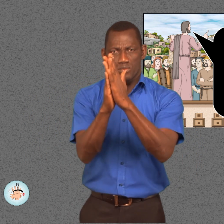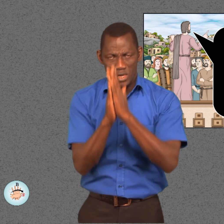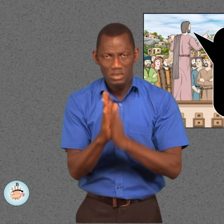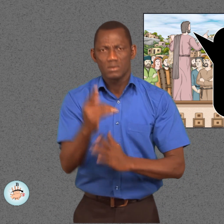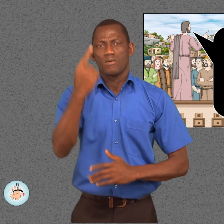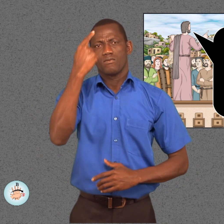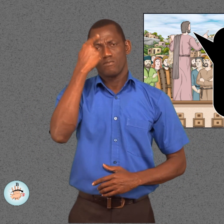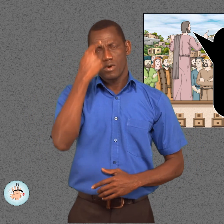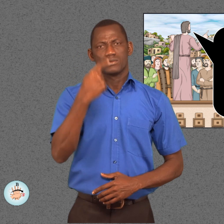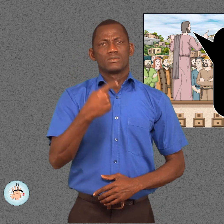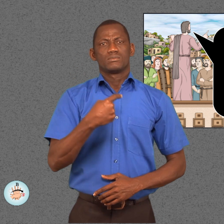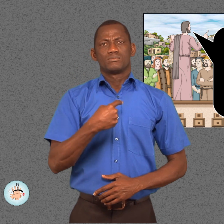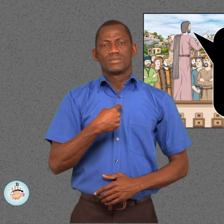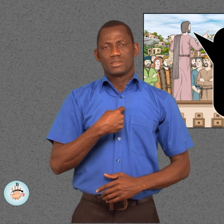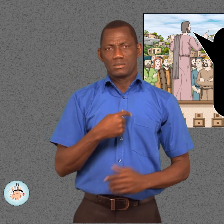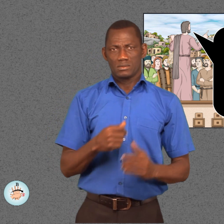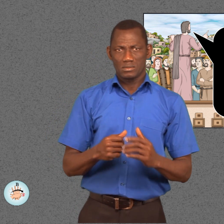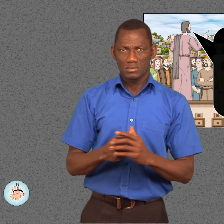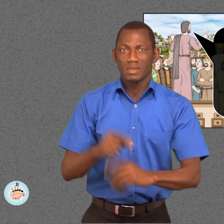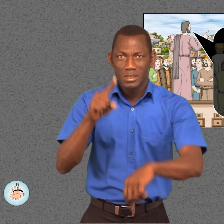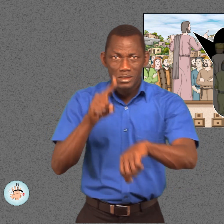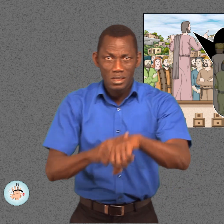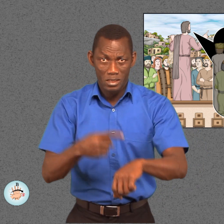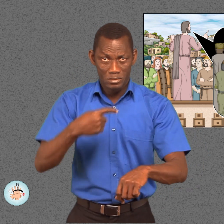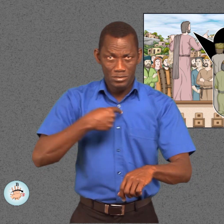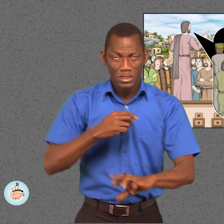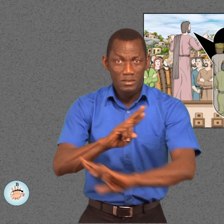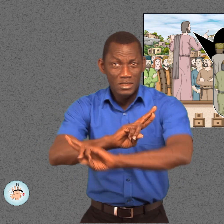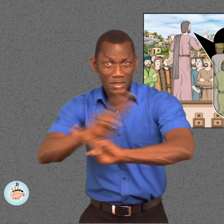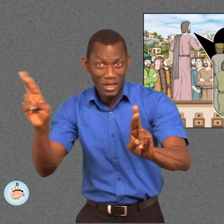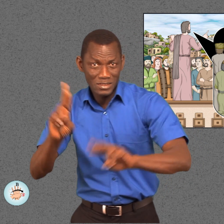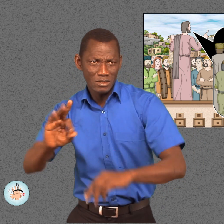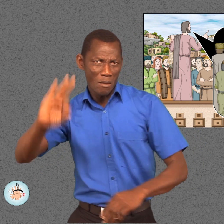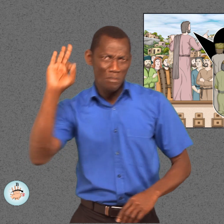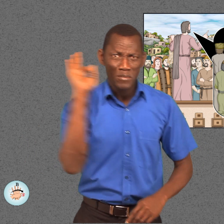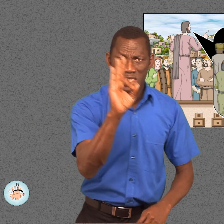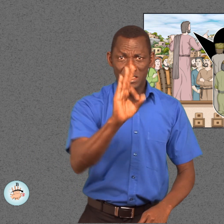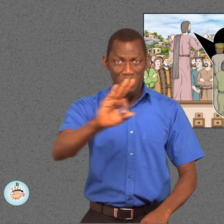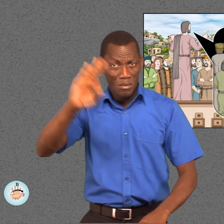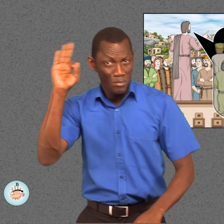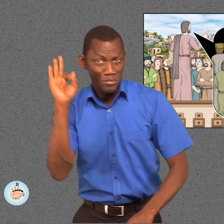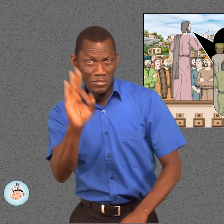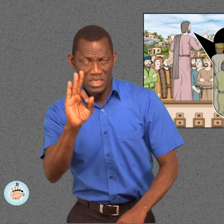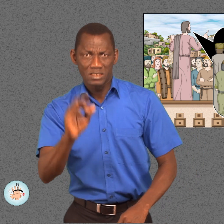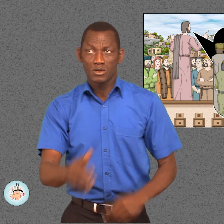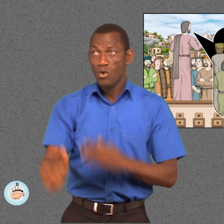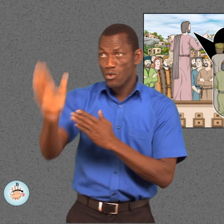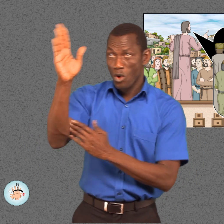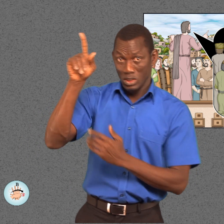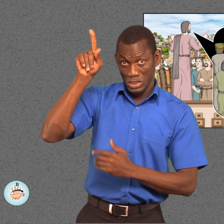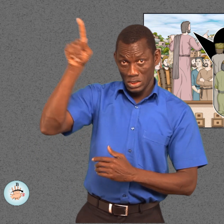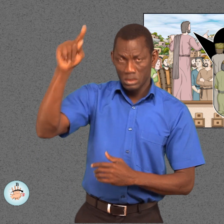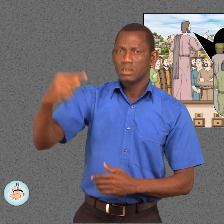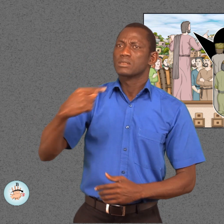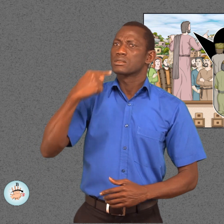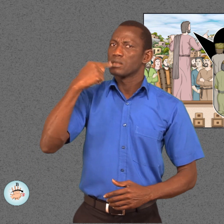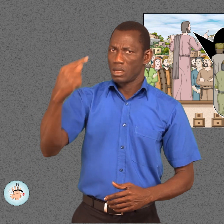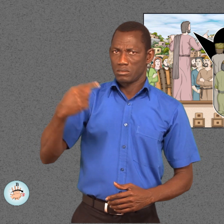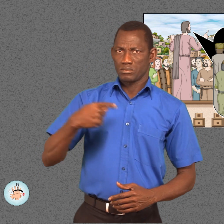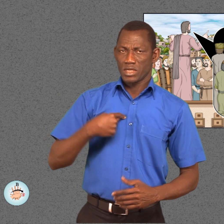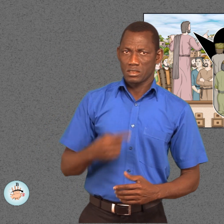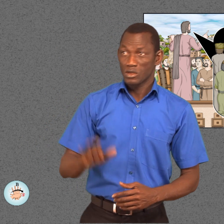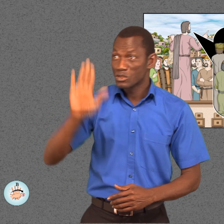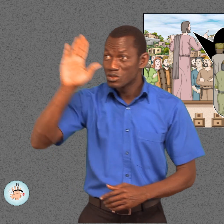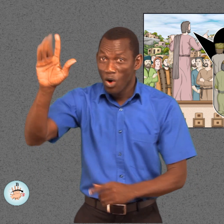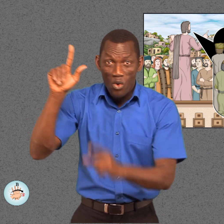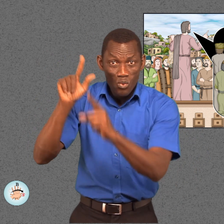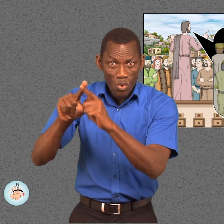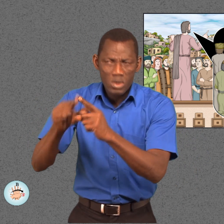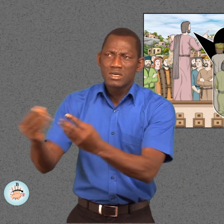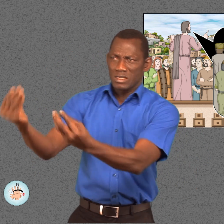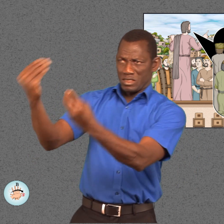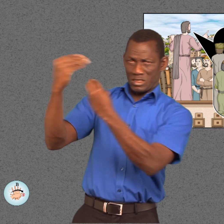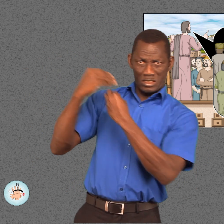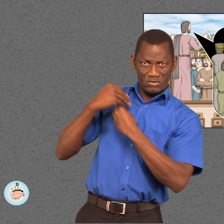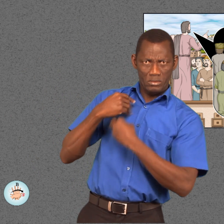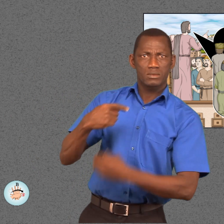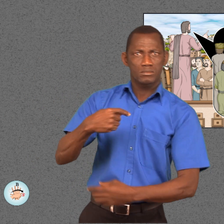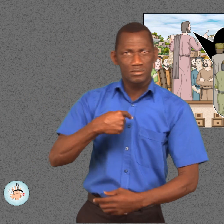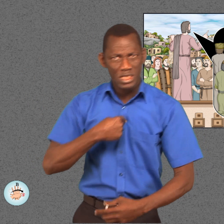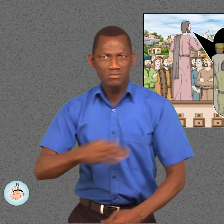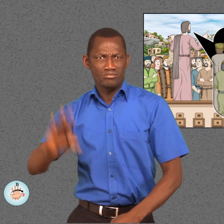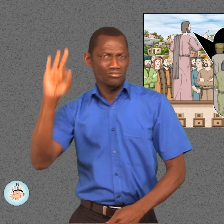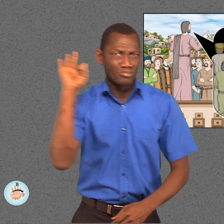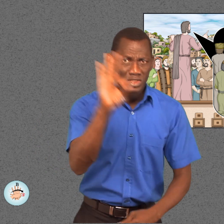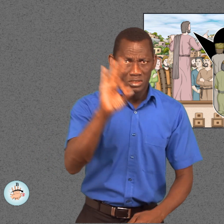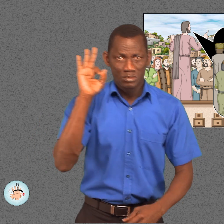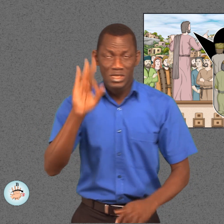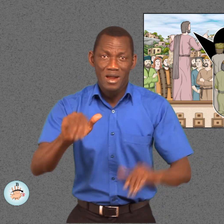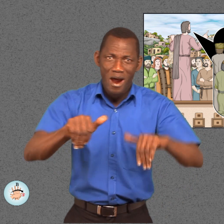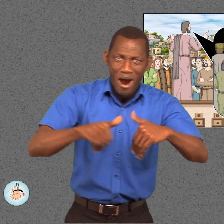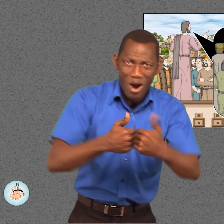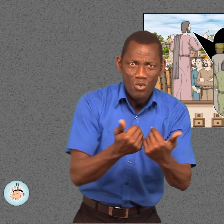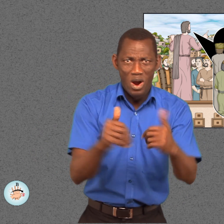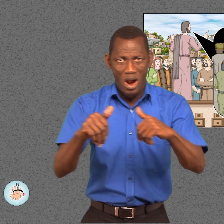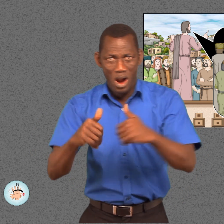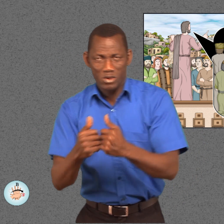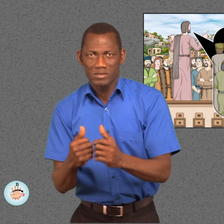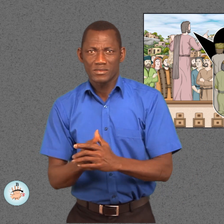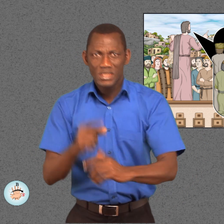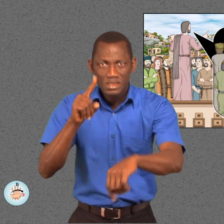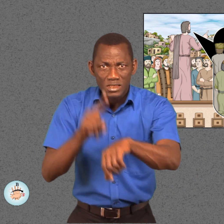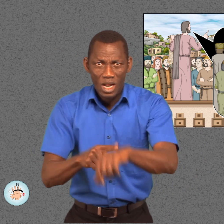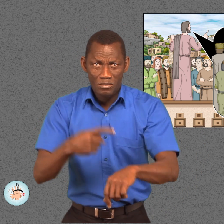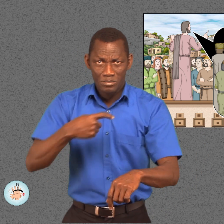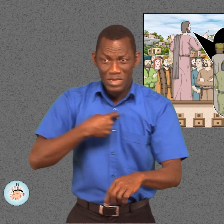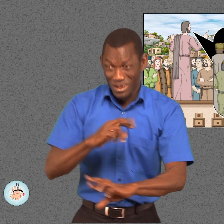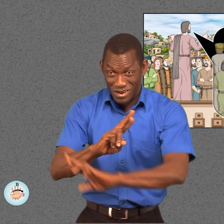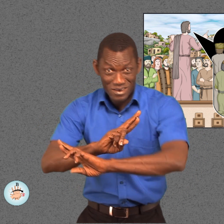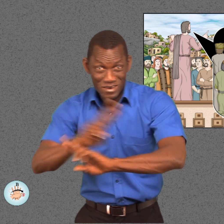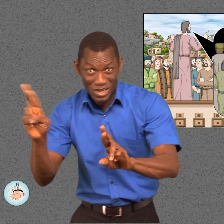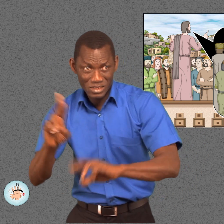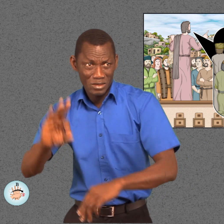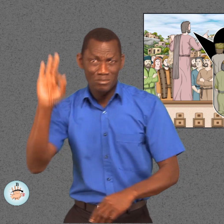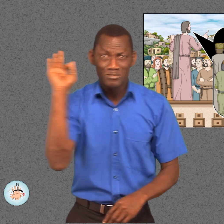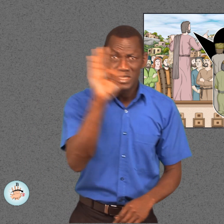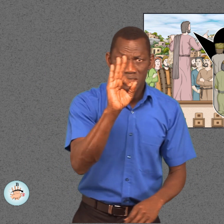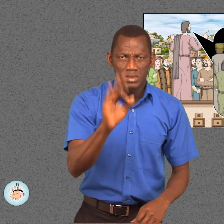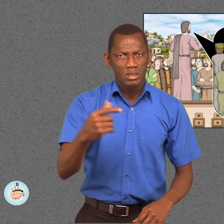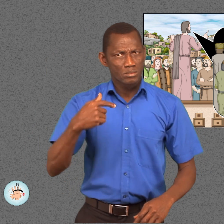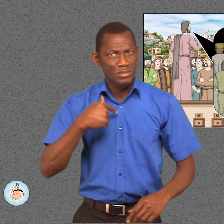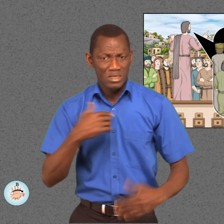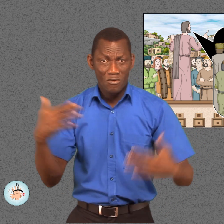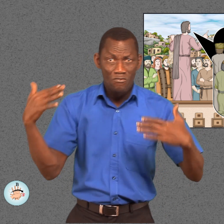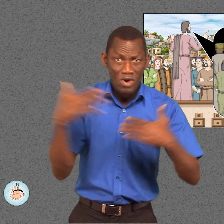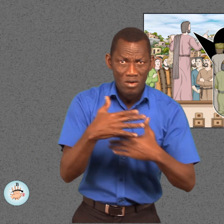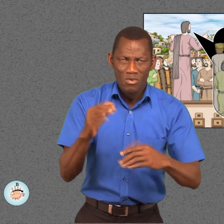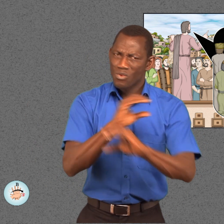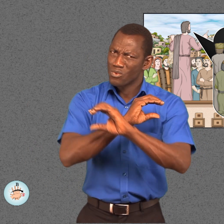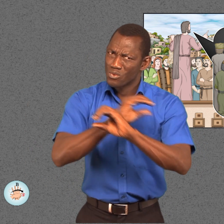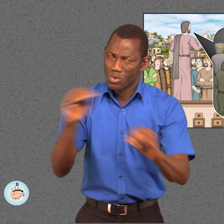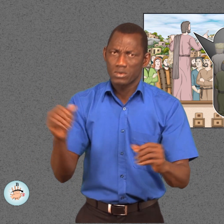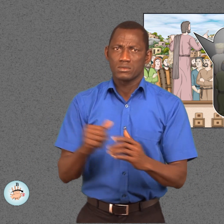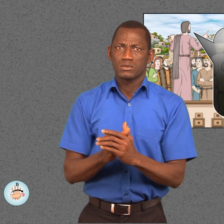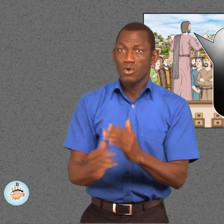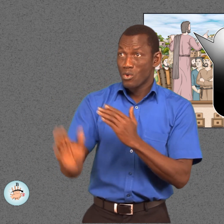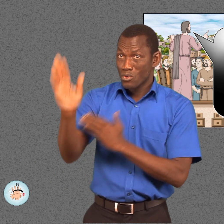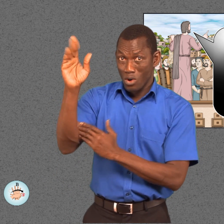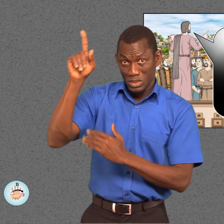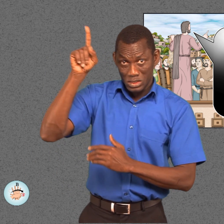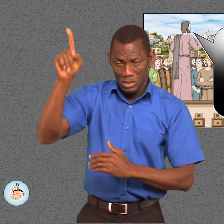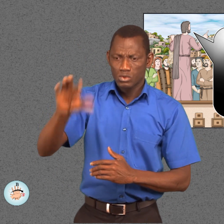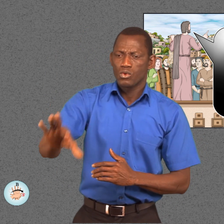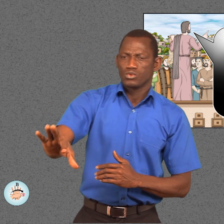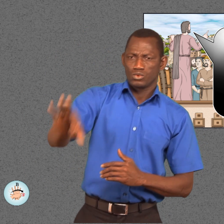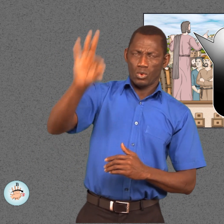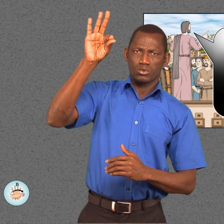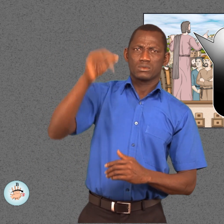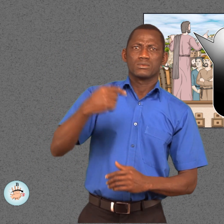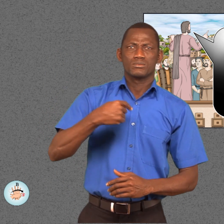To this end, stay alert with all perseverance in your prayers for all the saints.